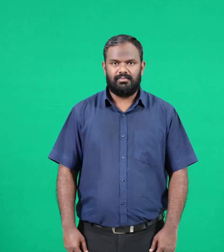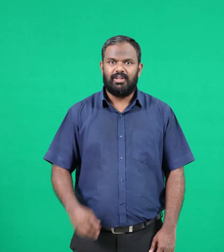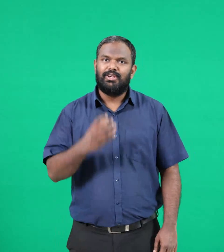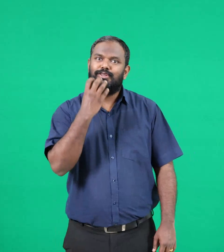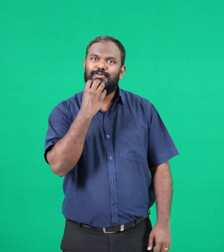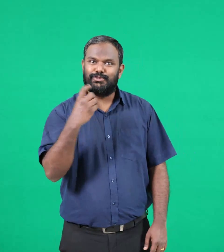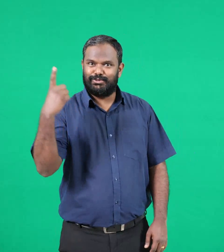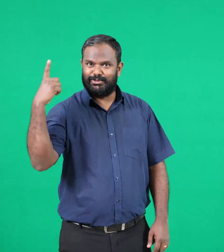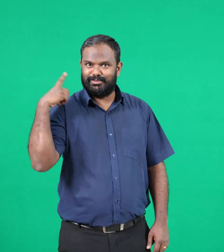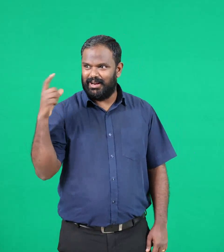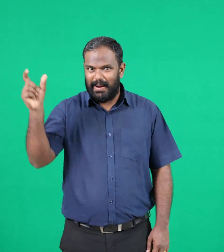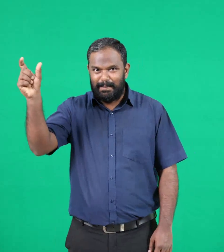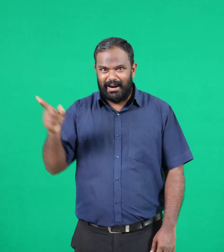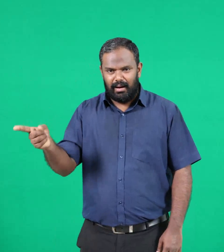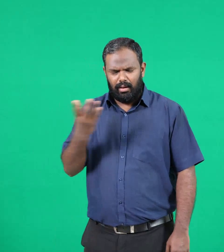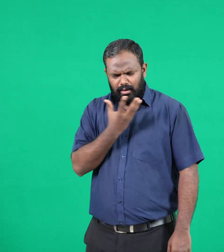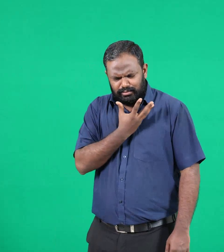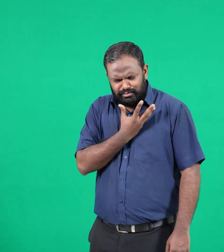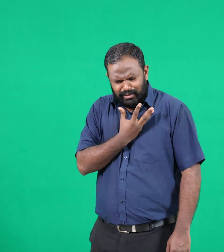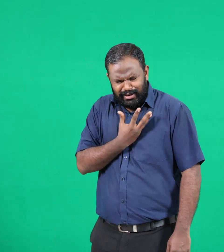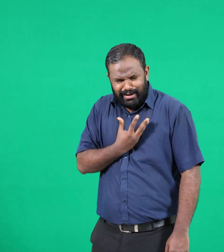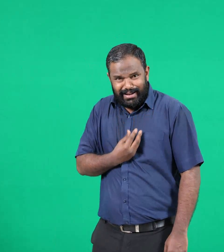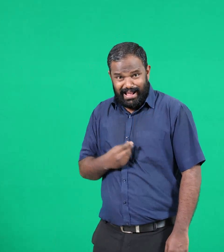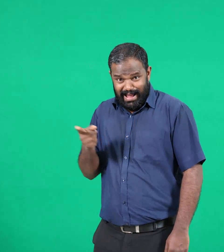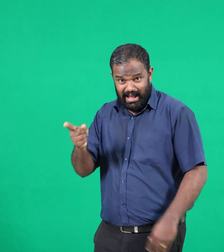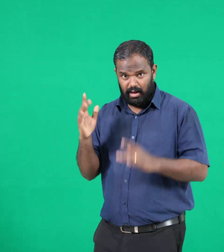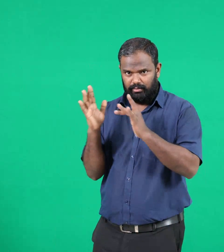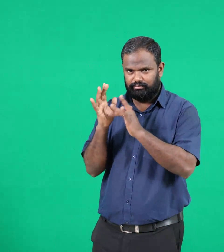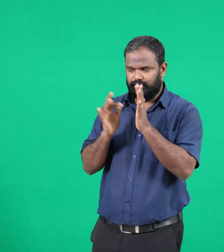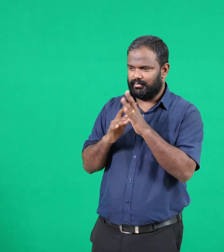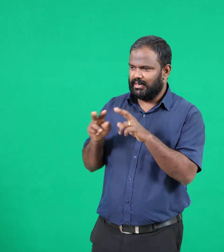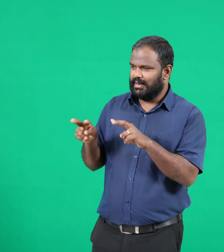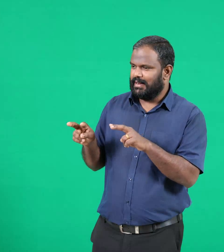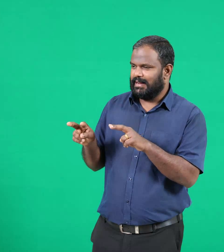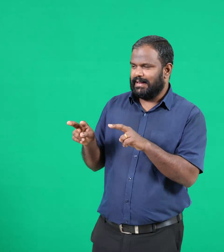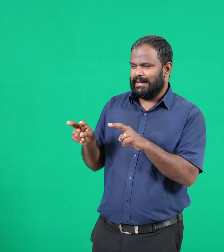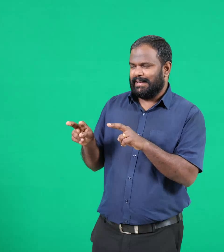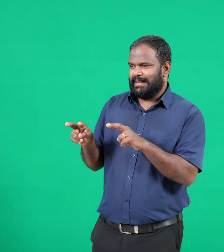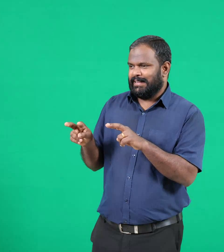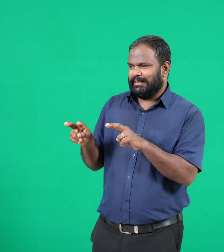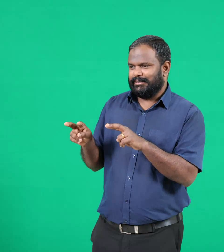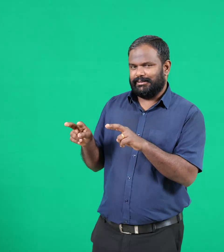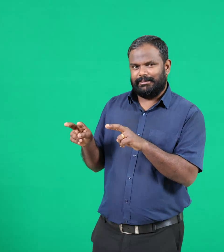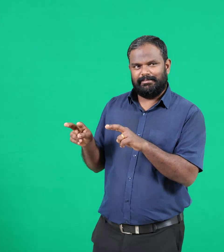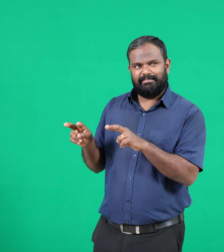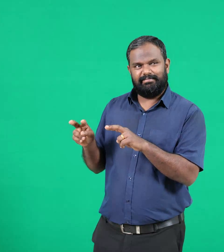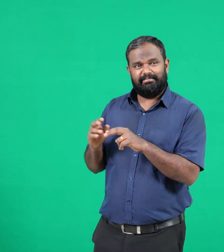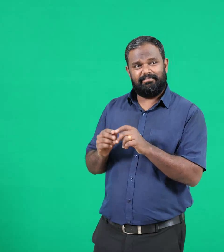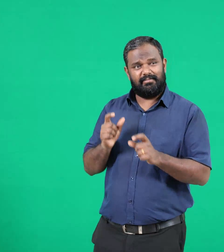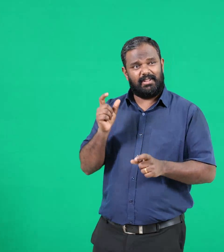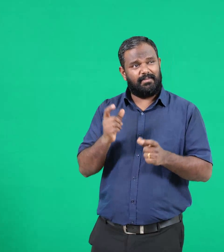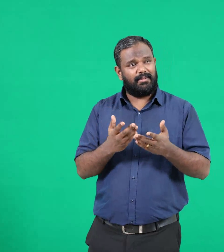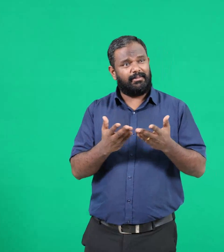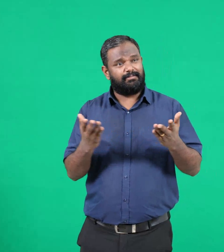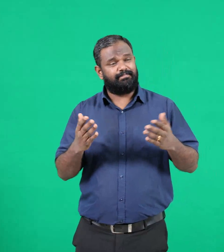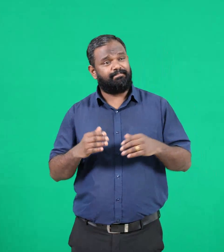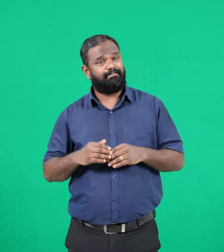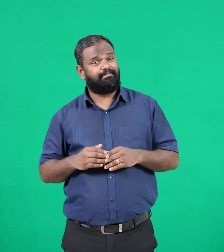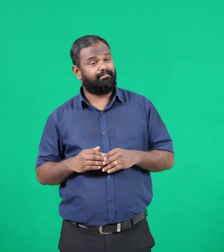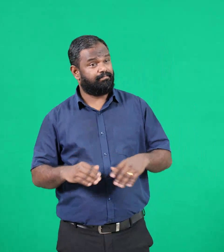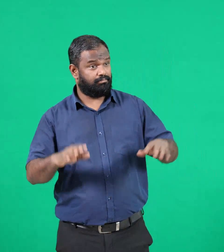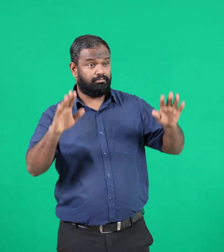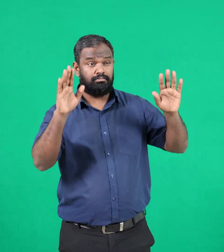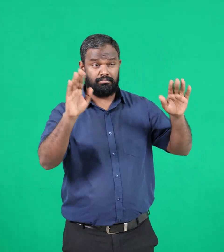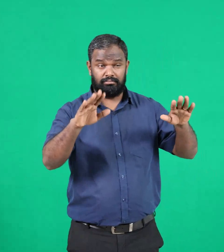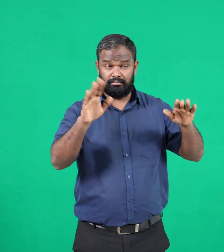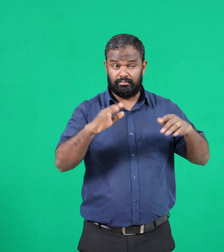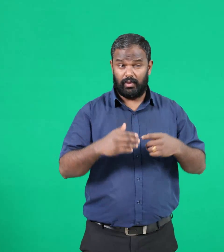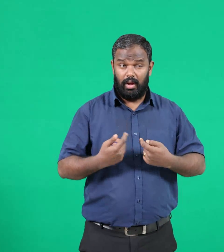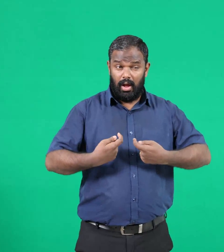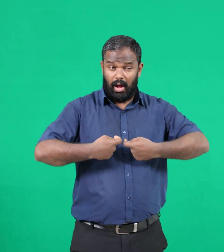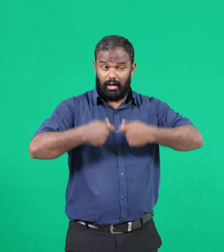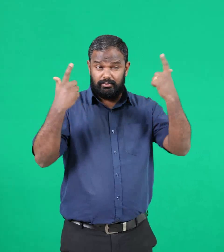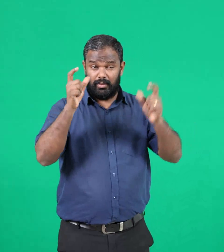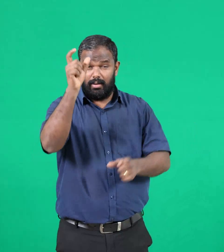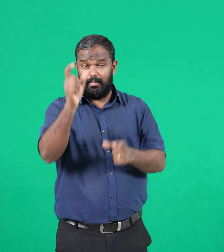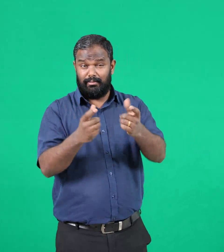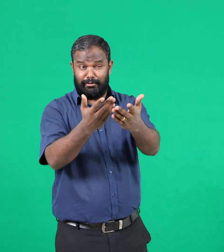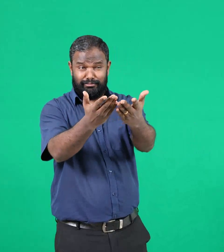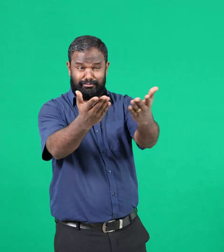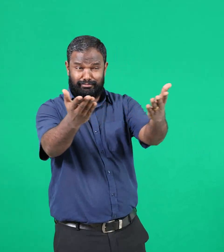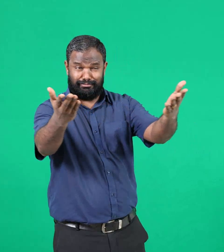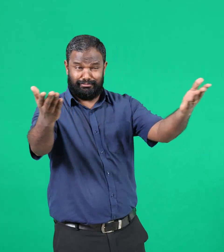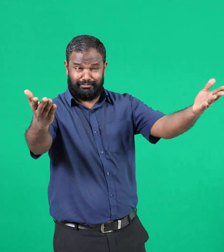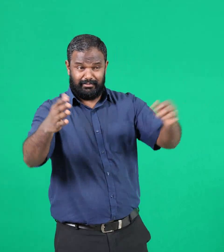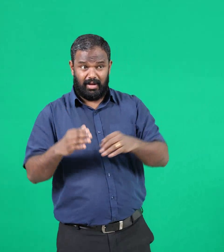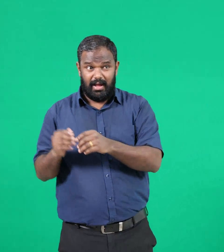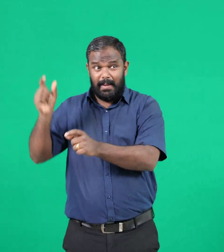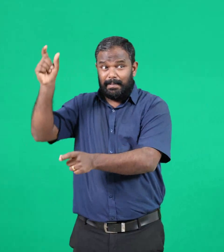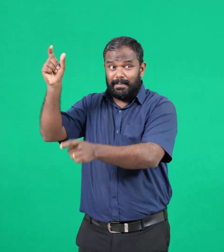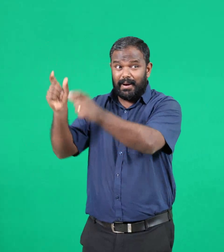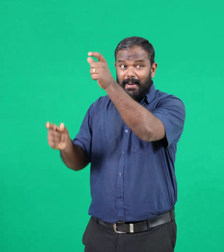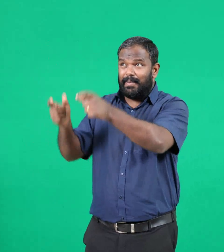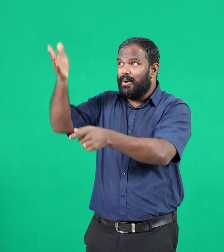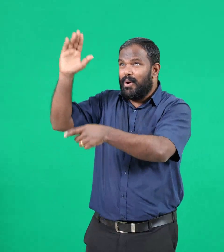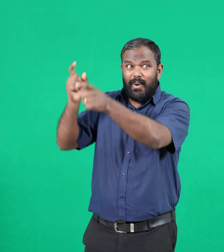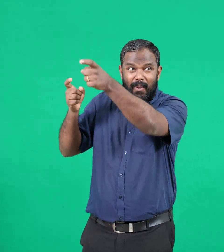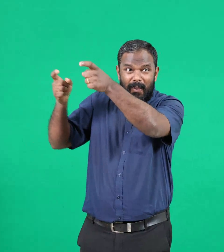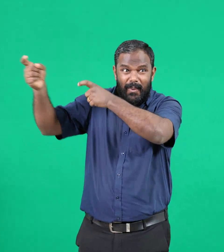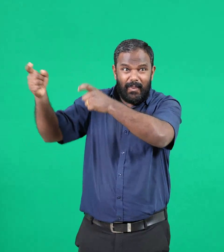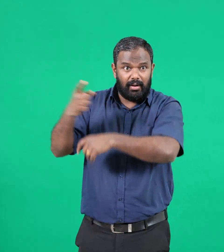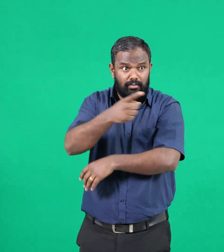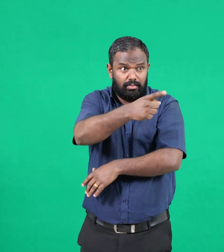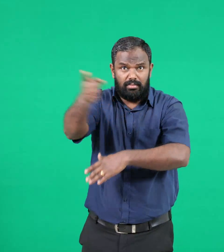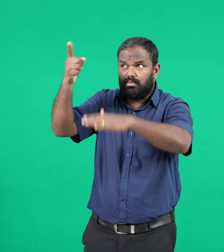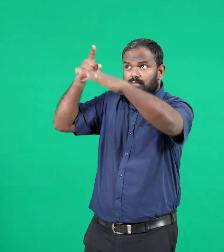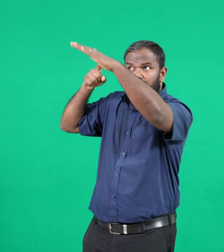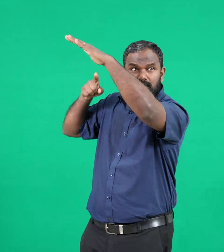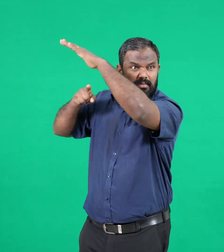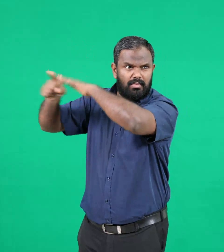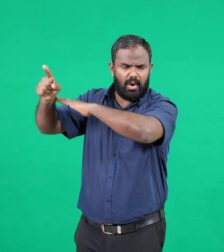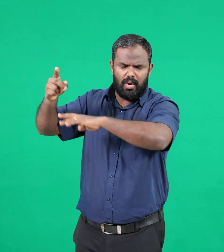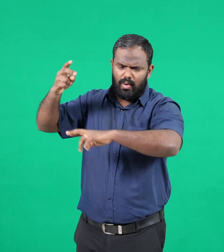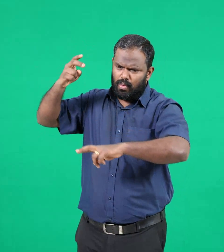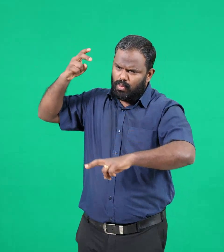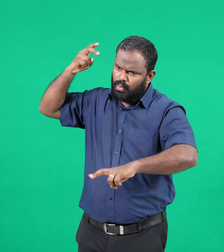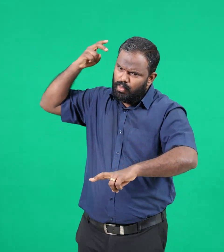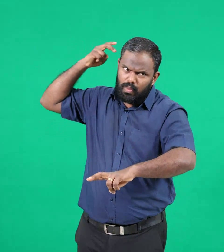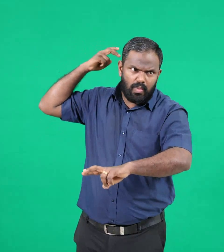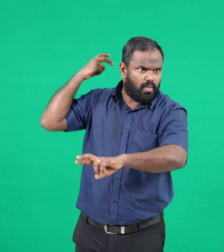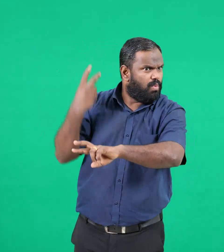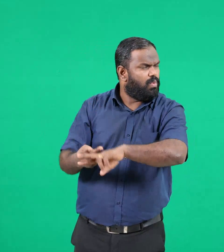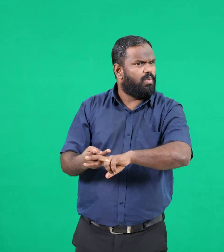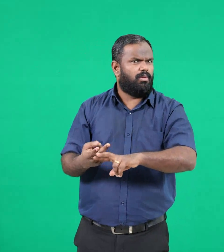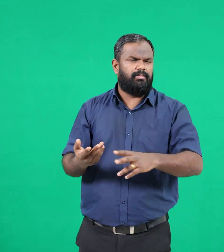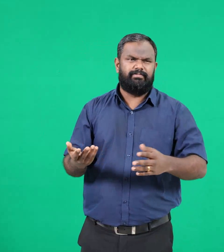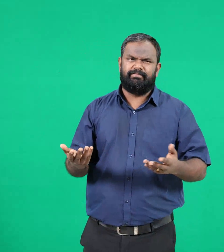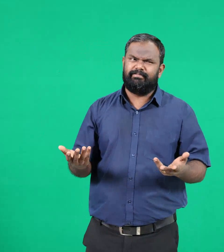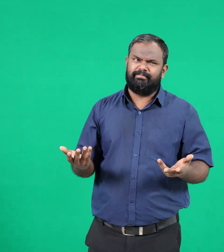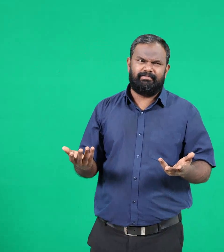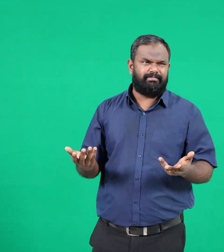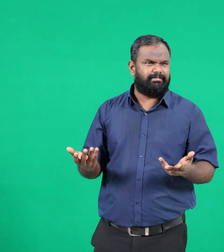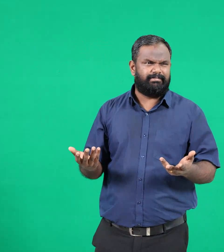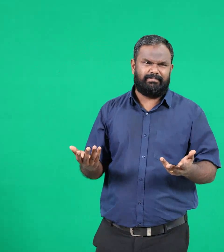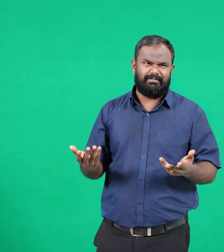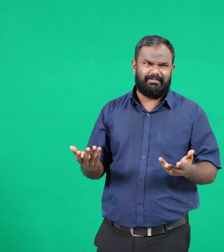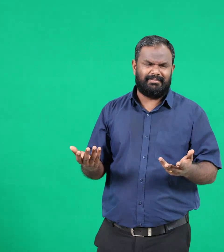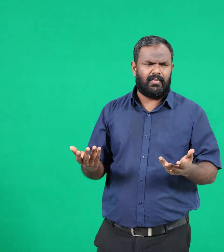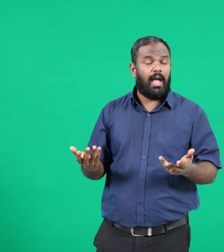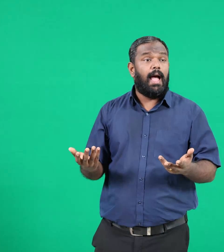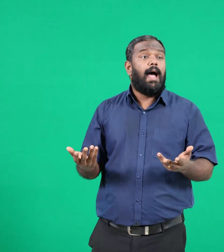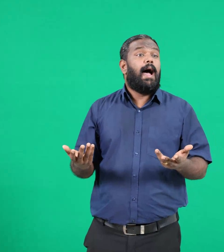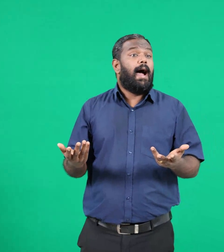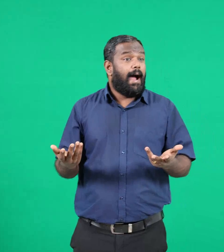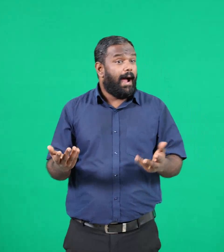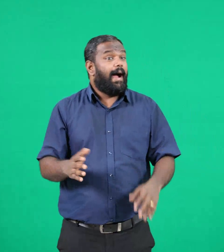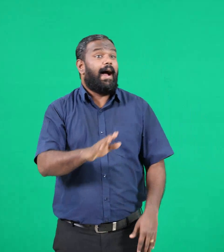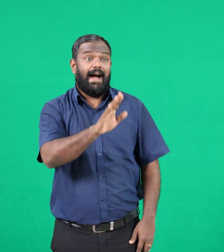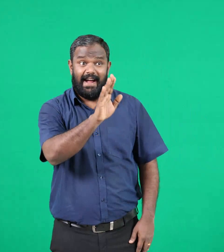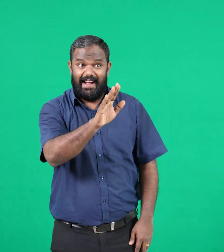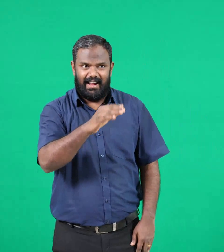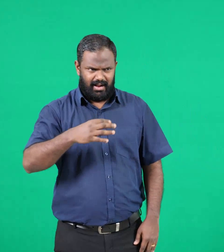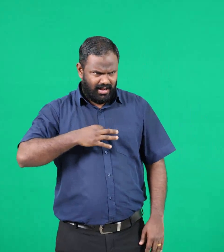Seeing the man ' s sadness, Jesus said, "How hard it is for the rich to enter the kingdom of God!